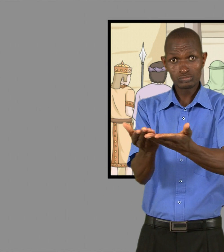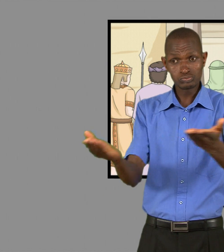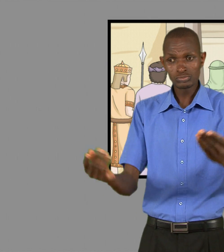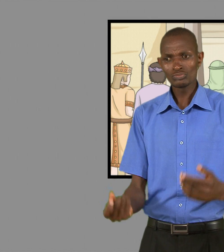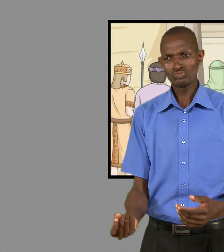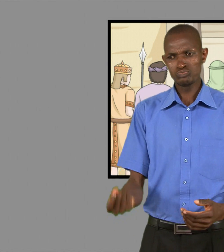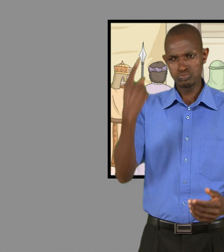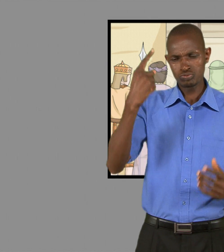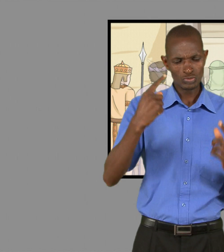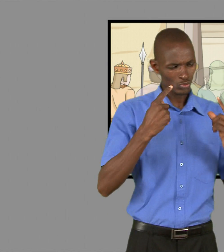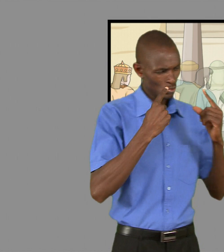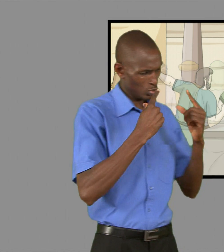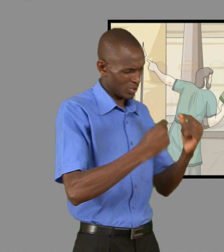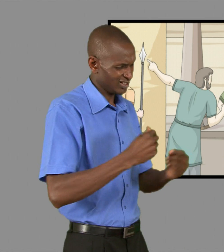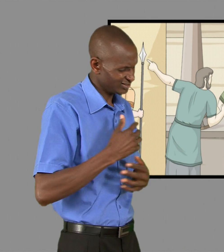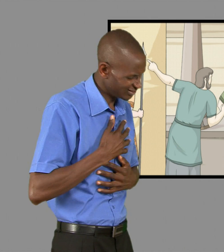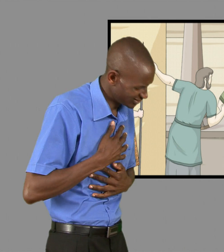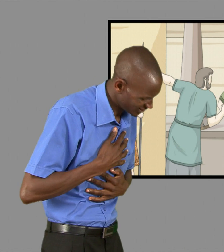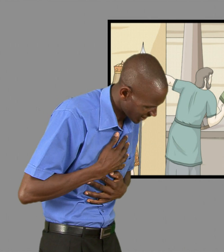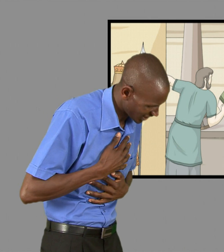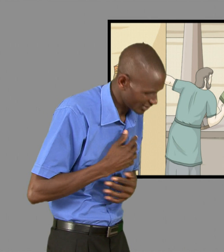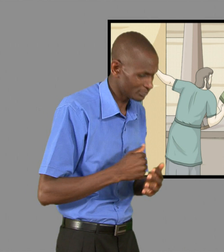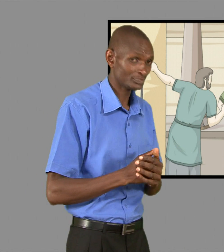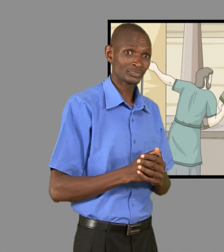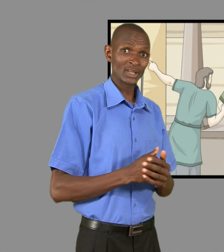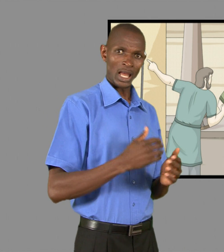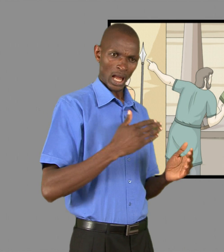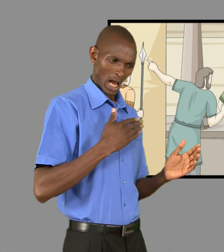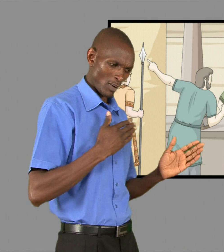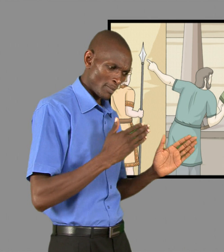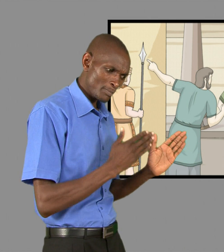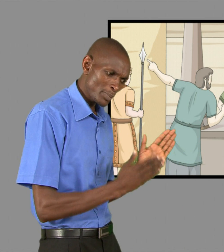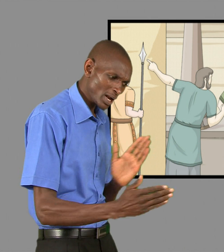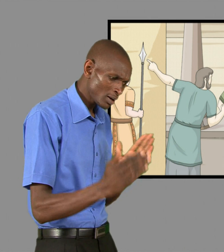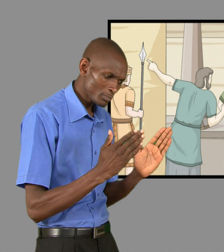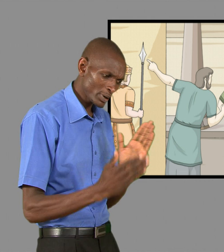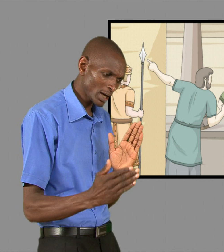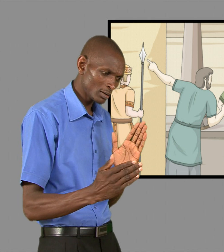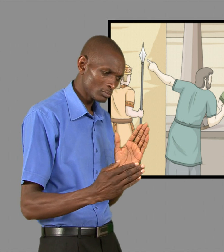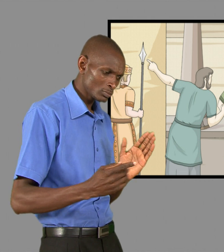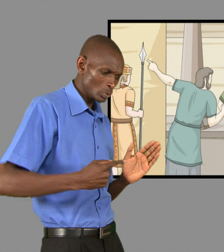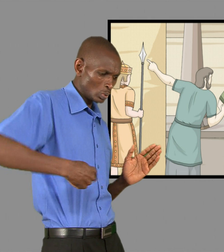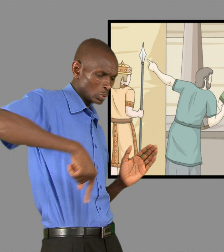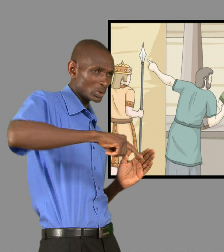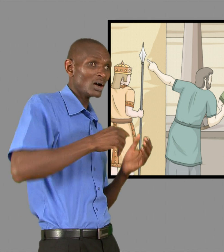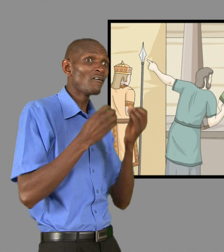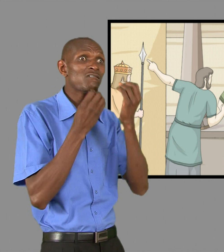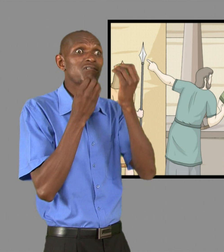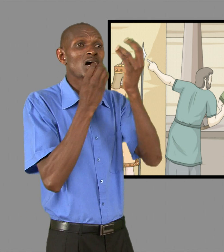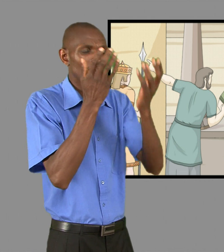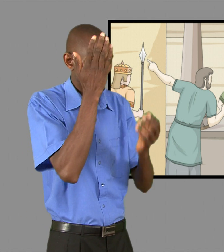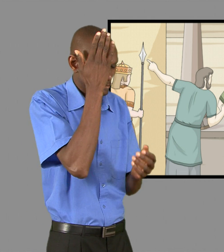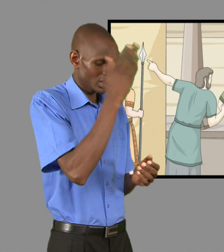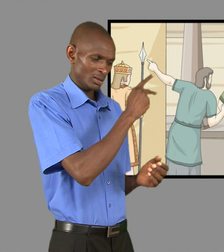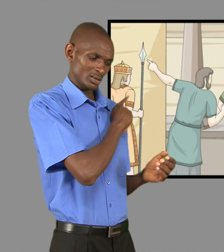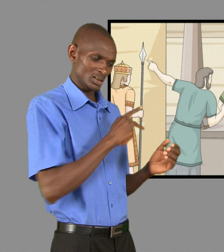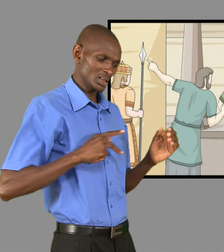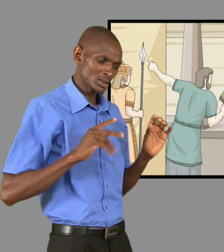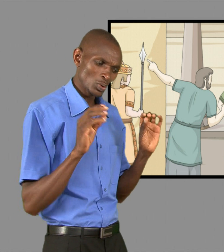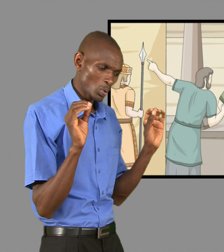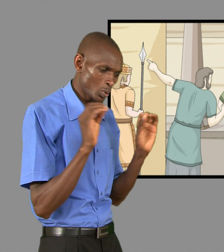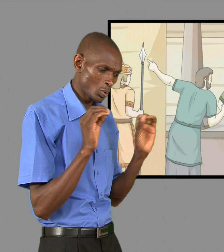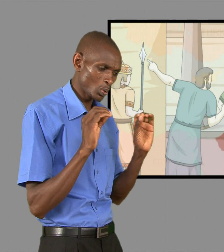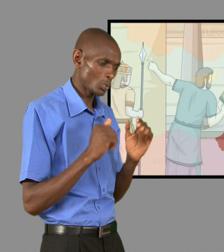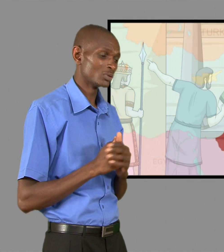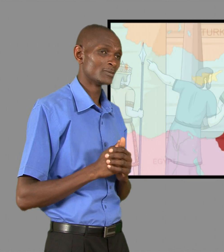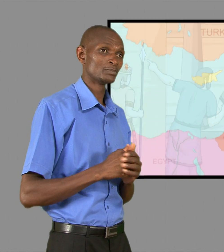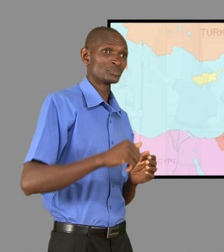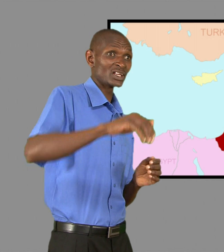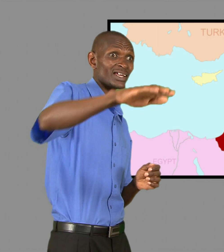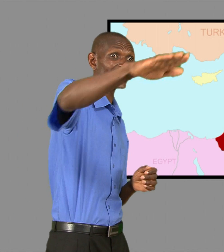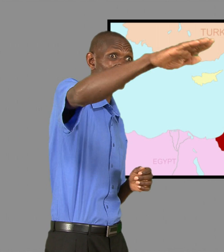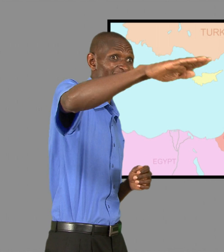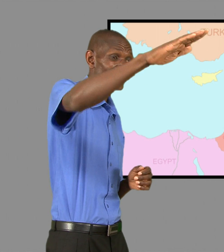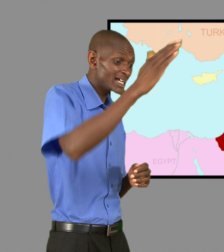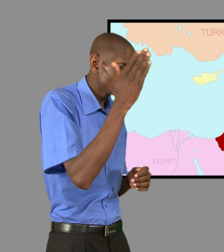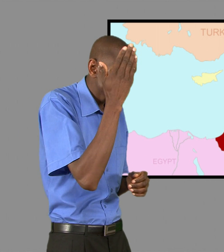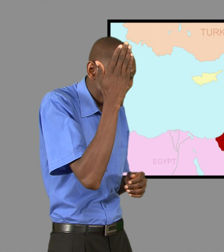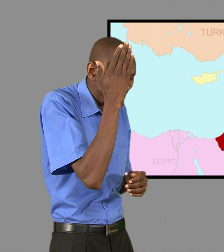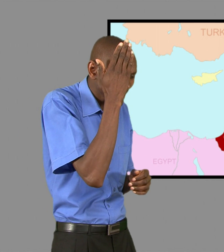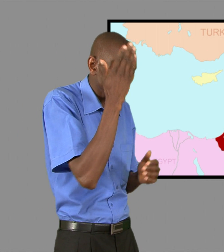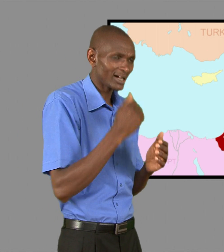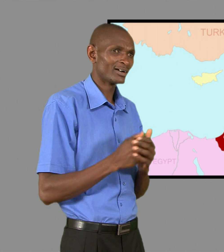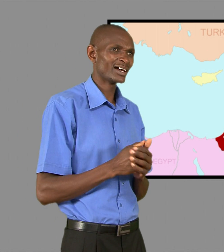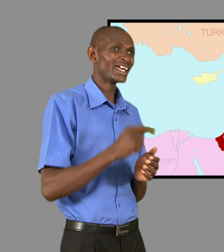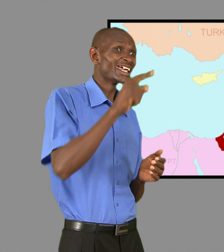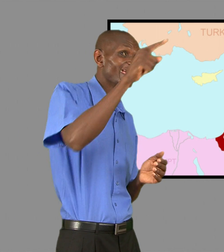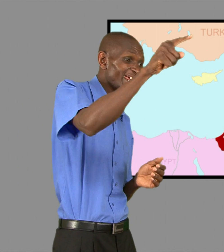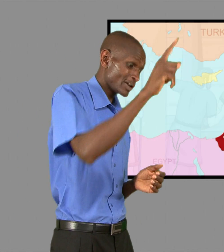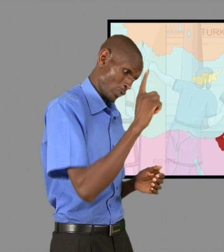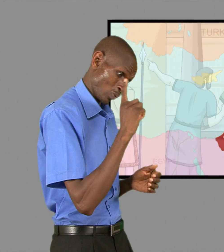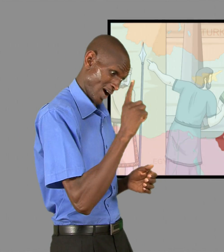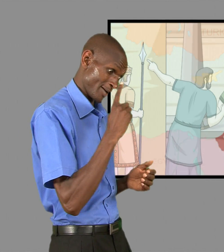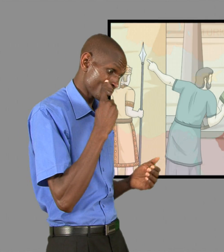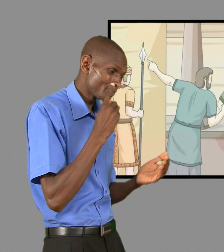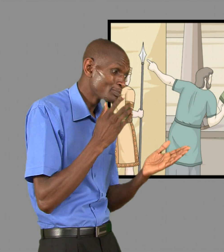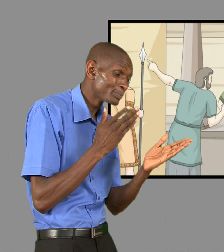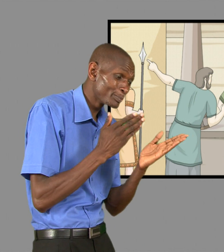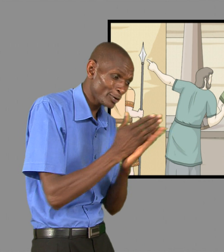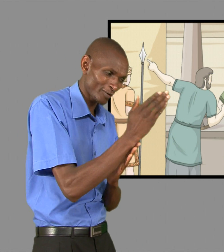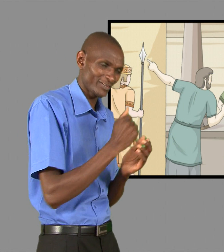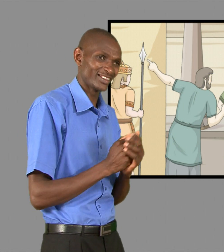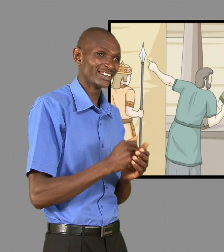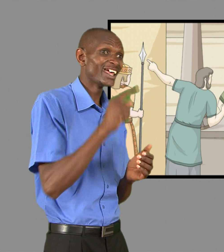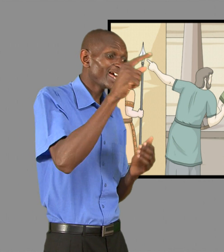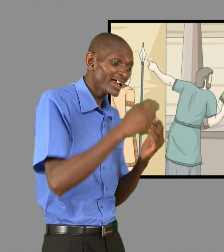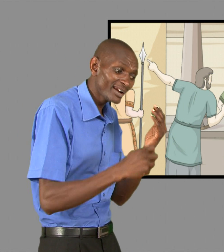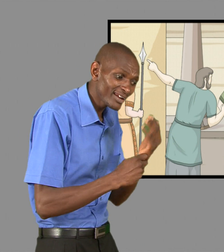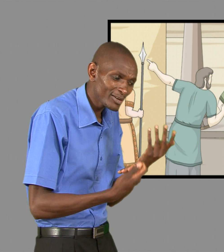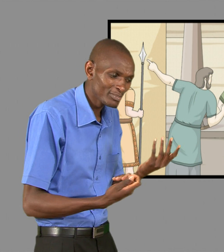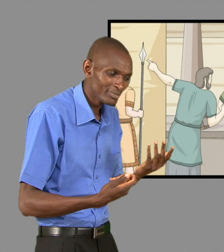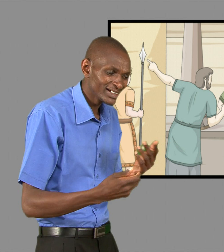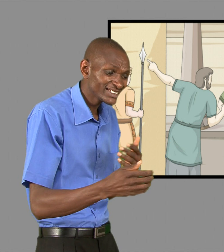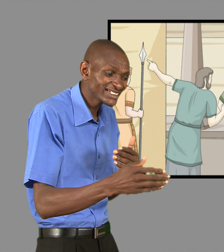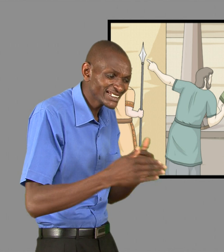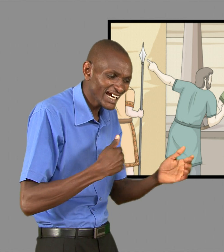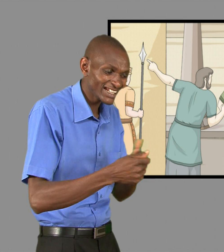But one of his servants replied, “No one, my lord the king.